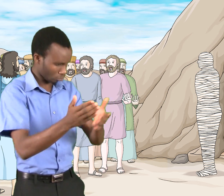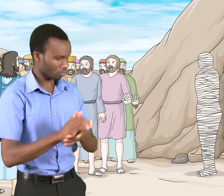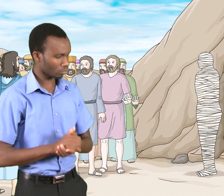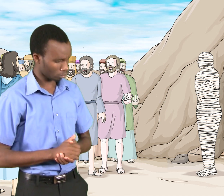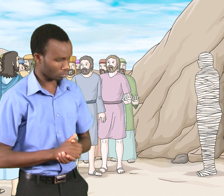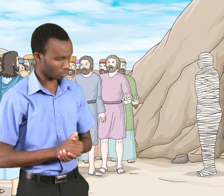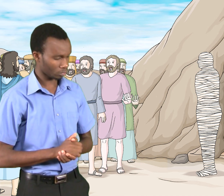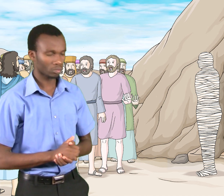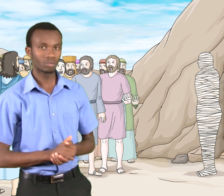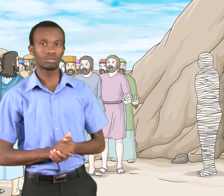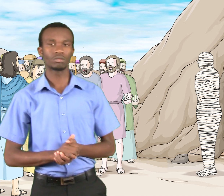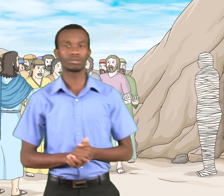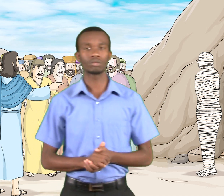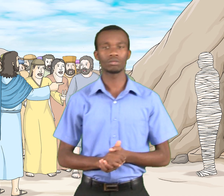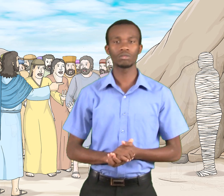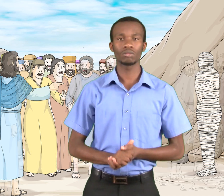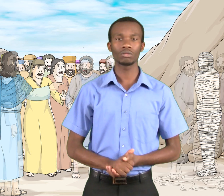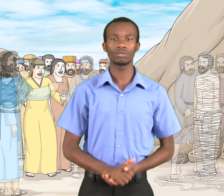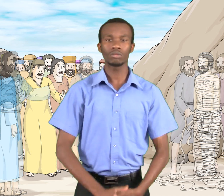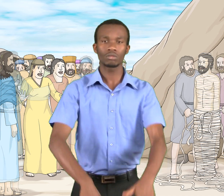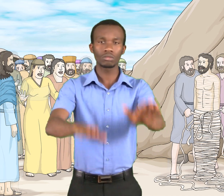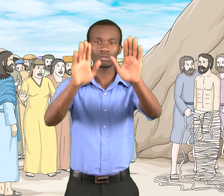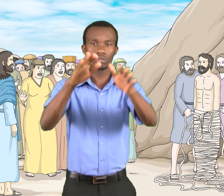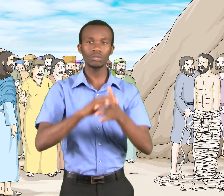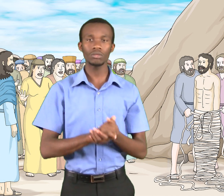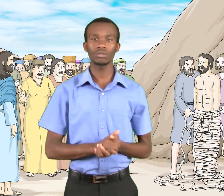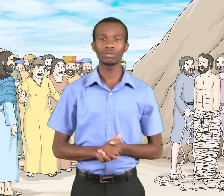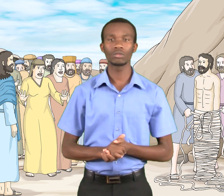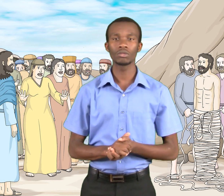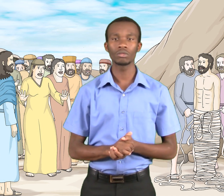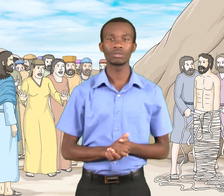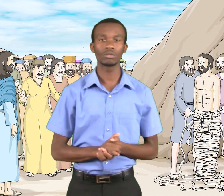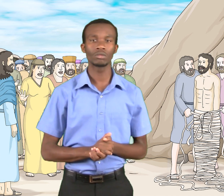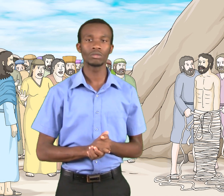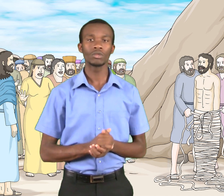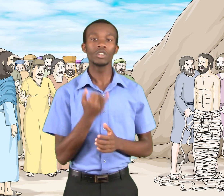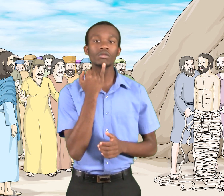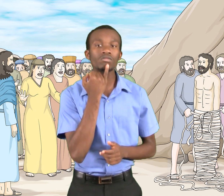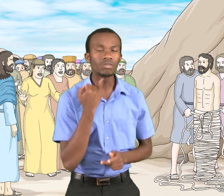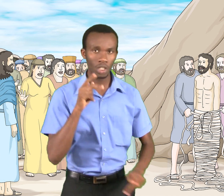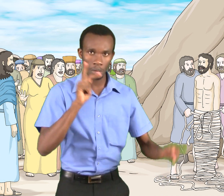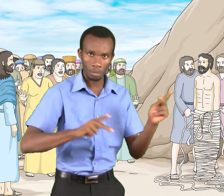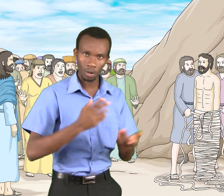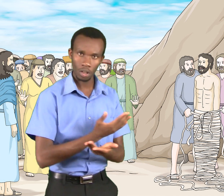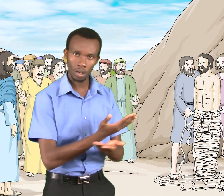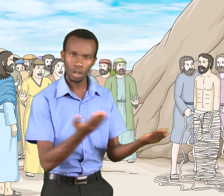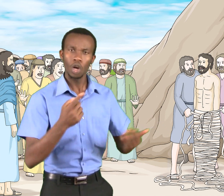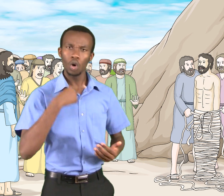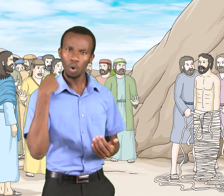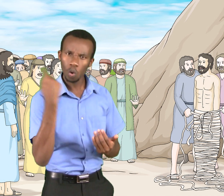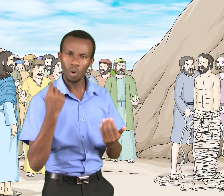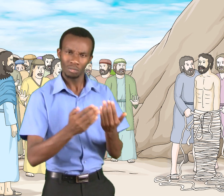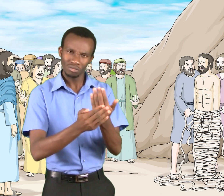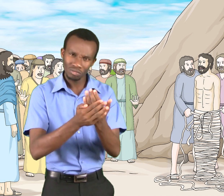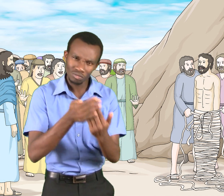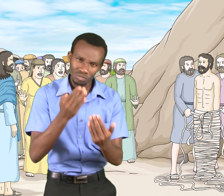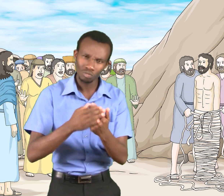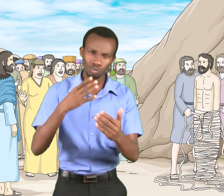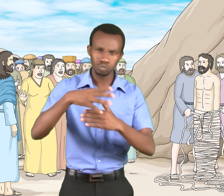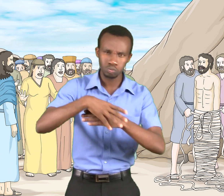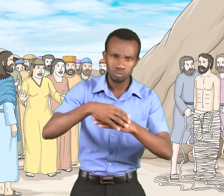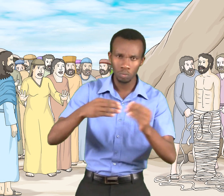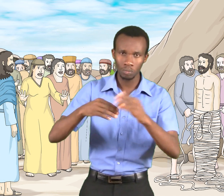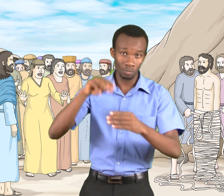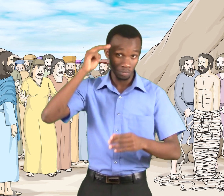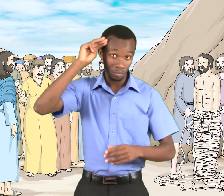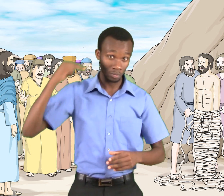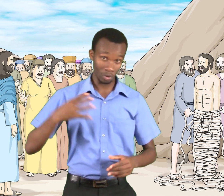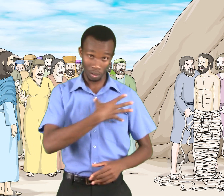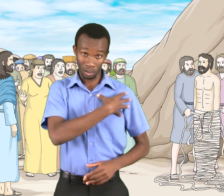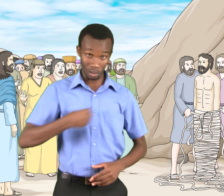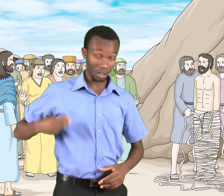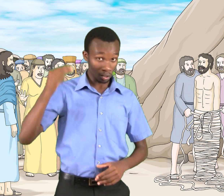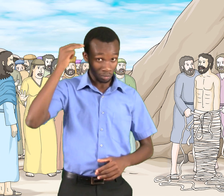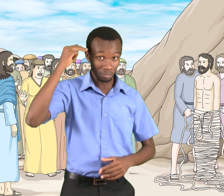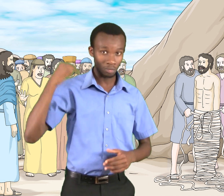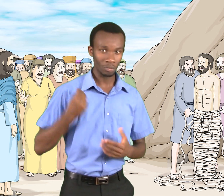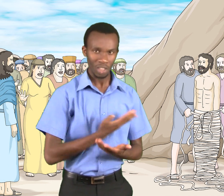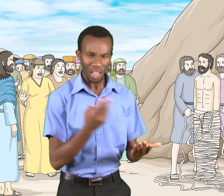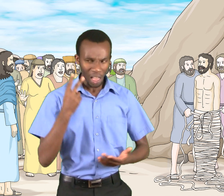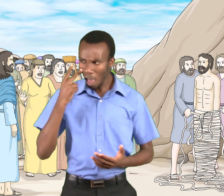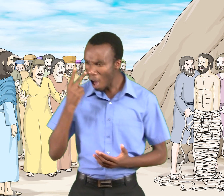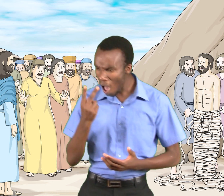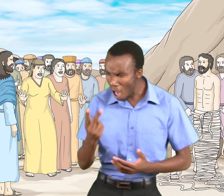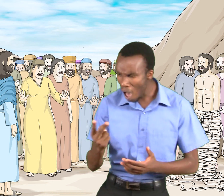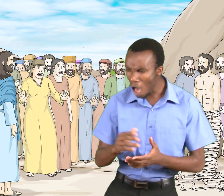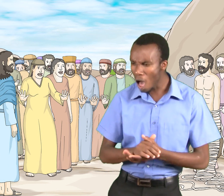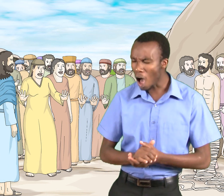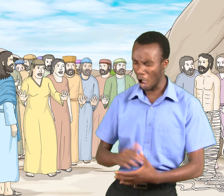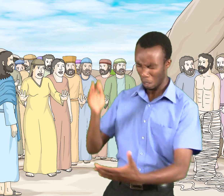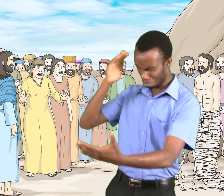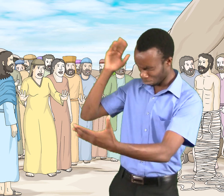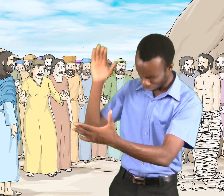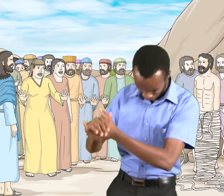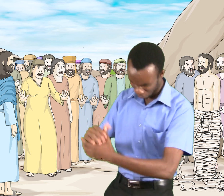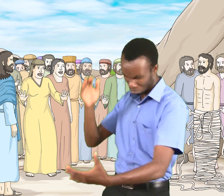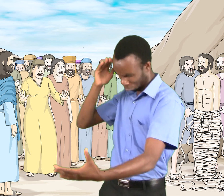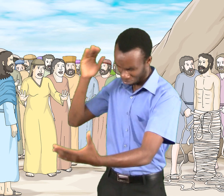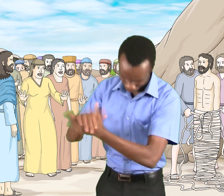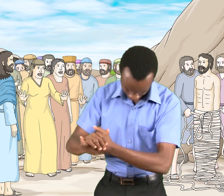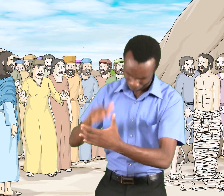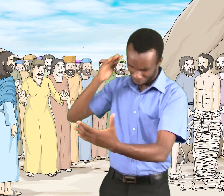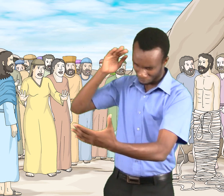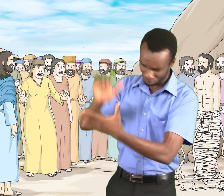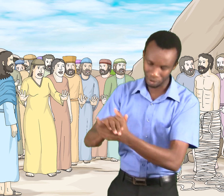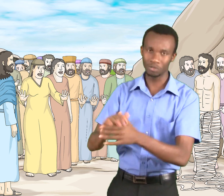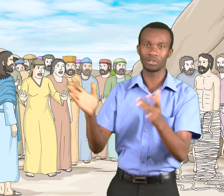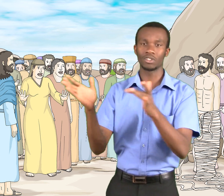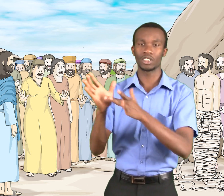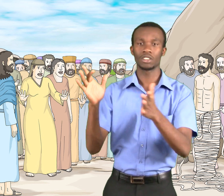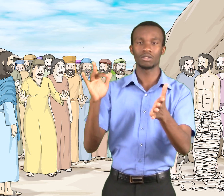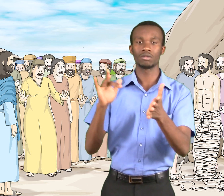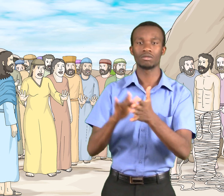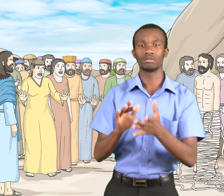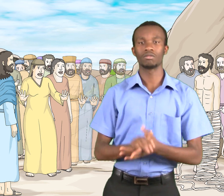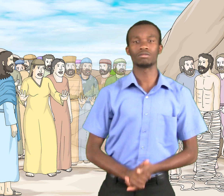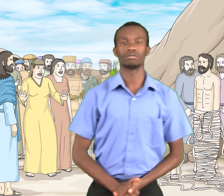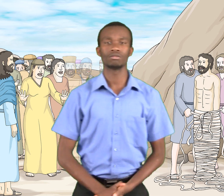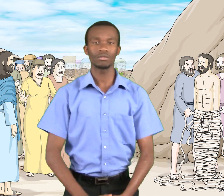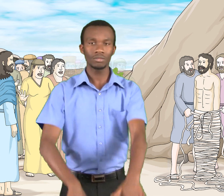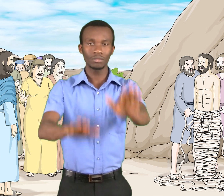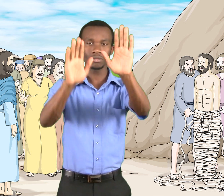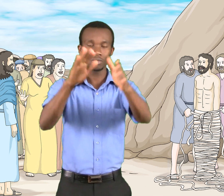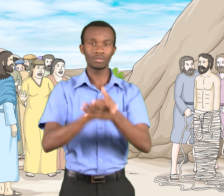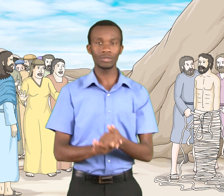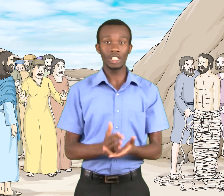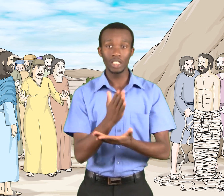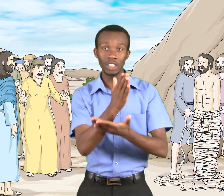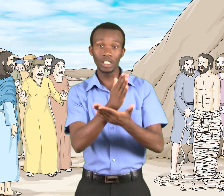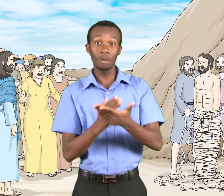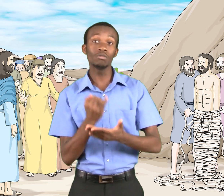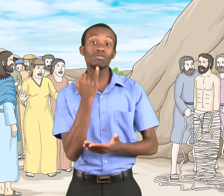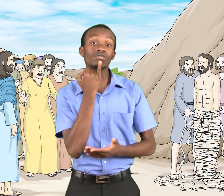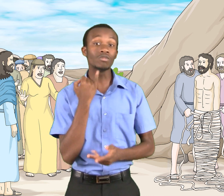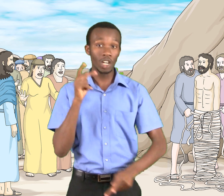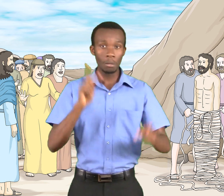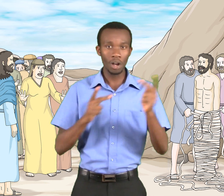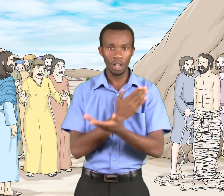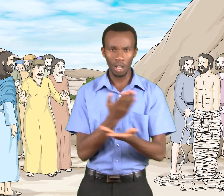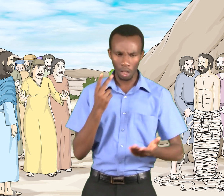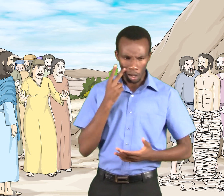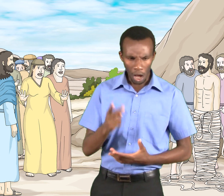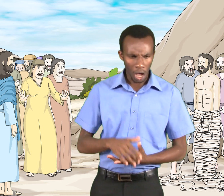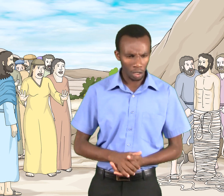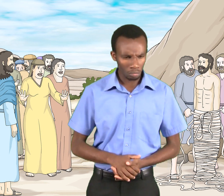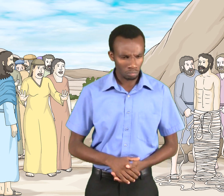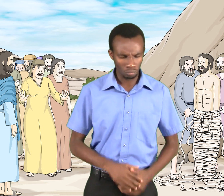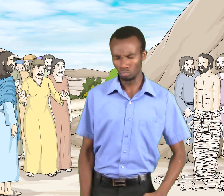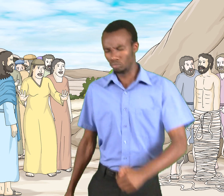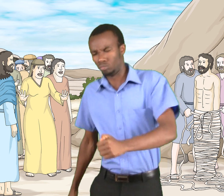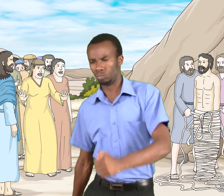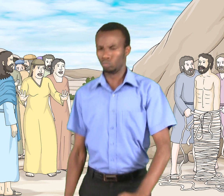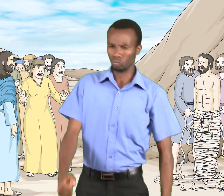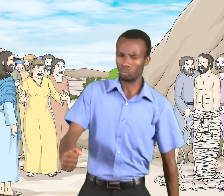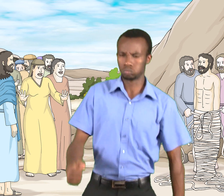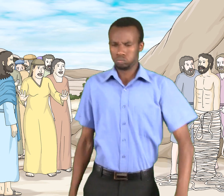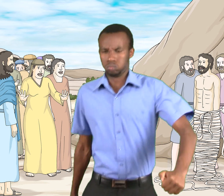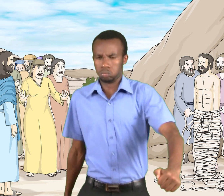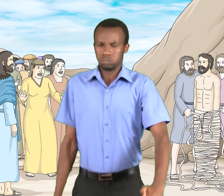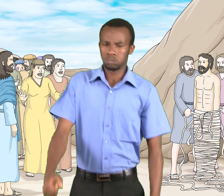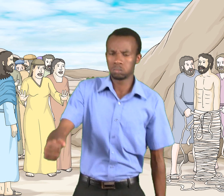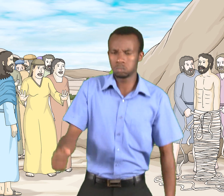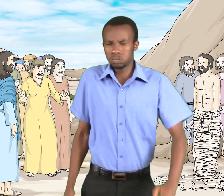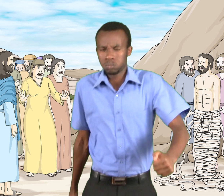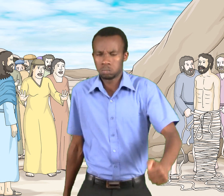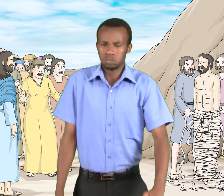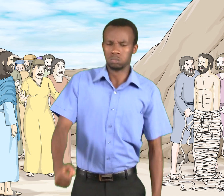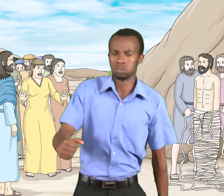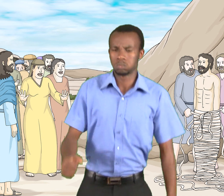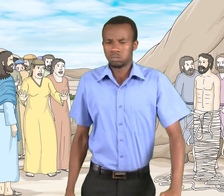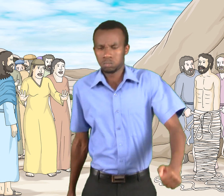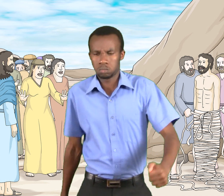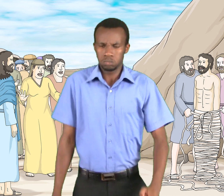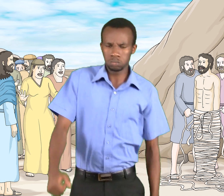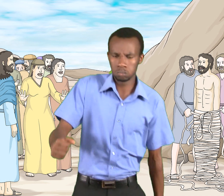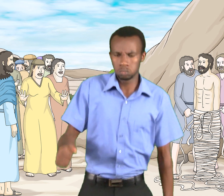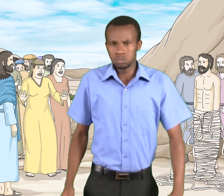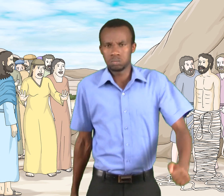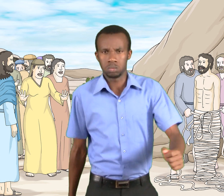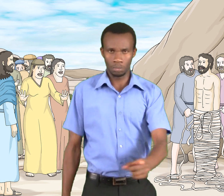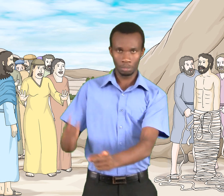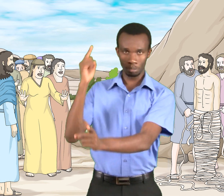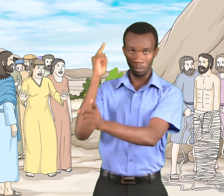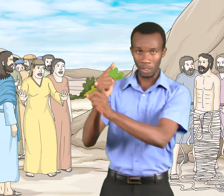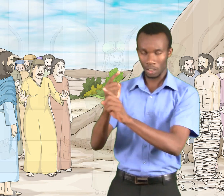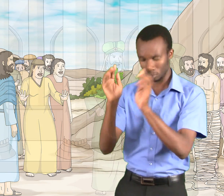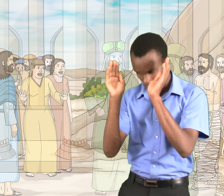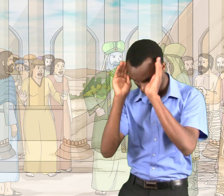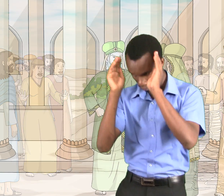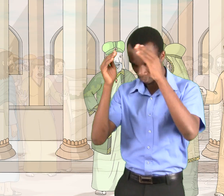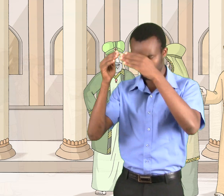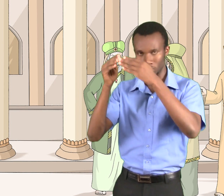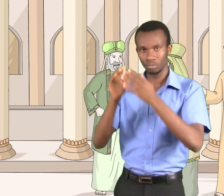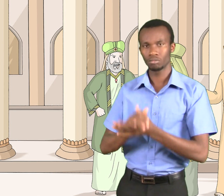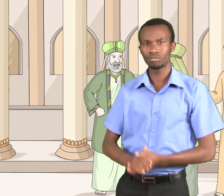“Unwrap him and let him go,” Jesus told them. Therefore many of the Jews who had come to Mary, and had seen what Jesus did, believed in Him.